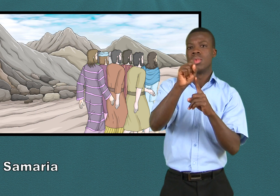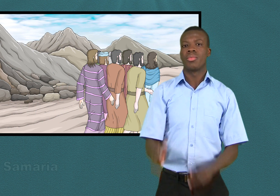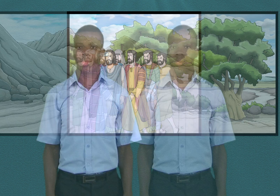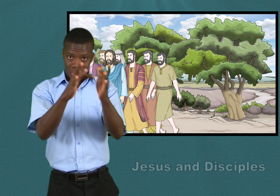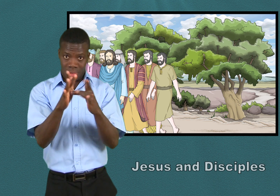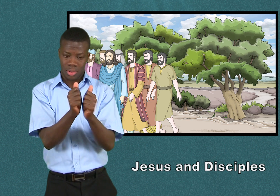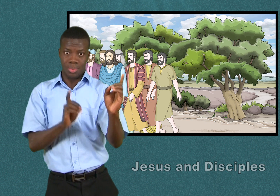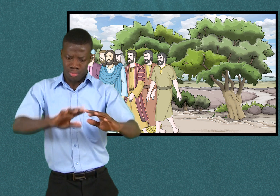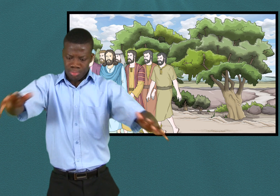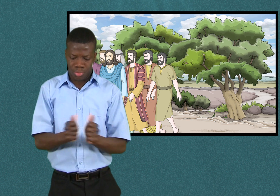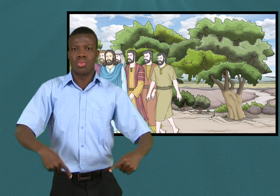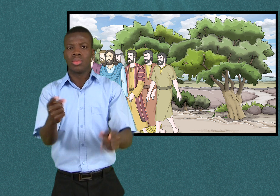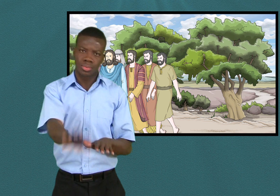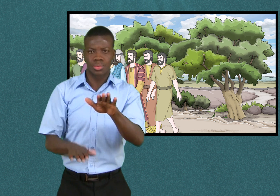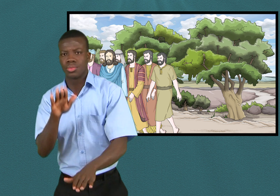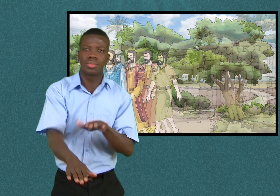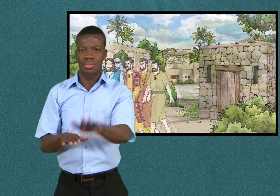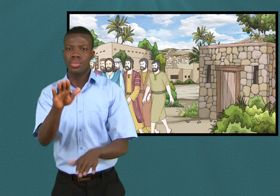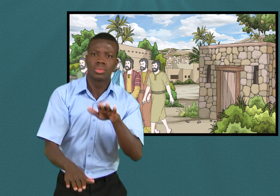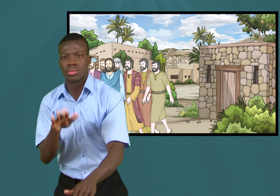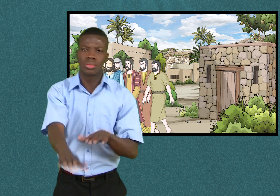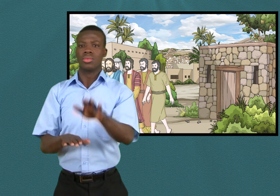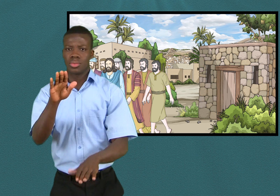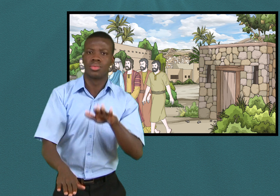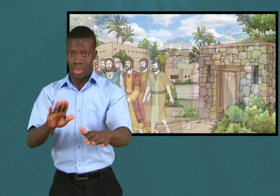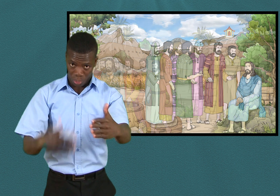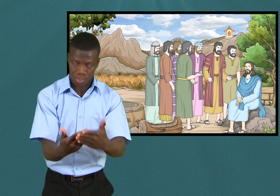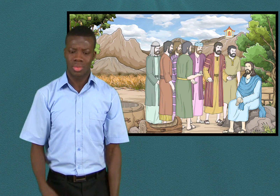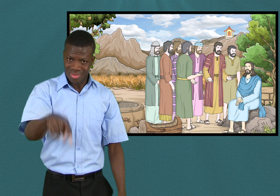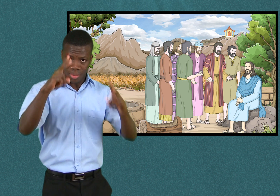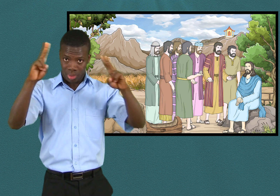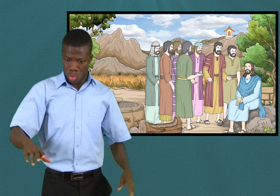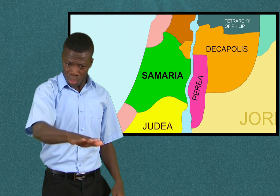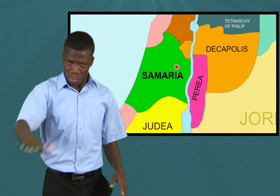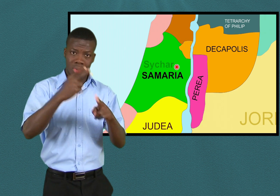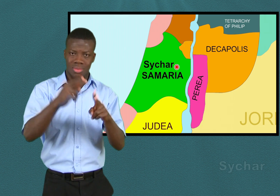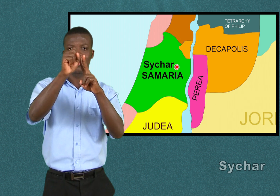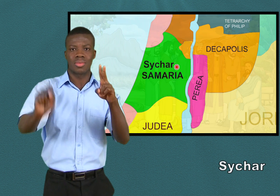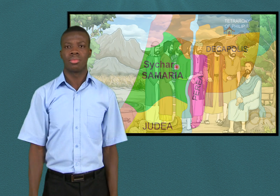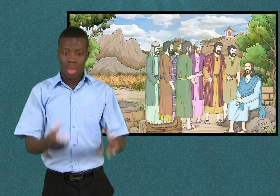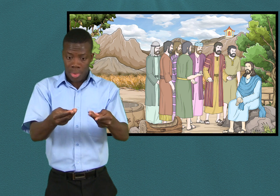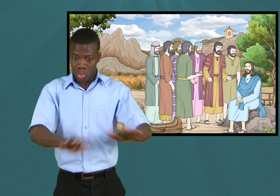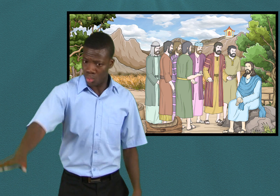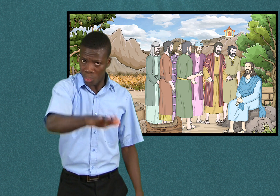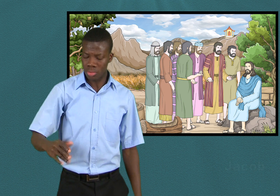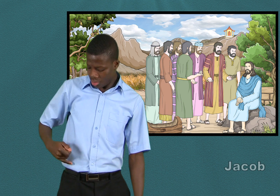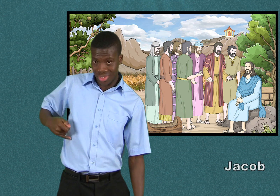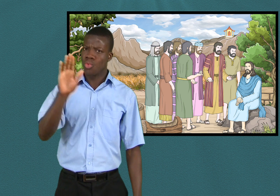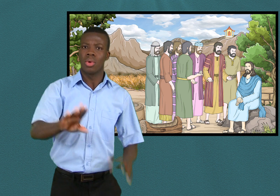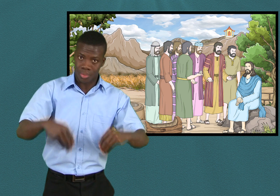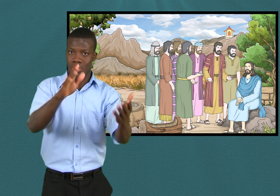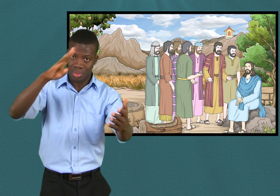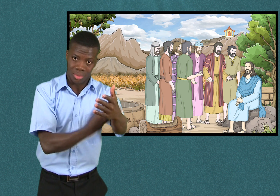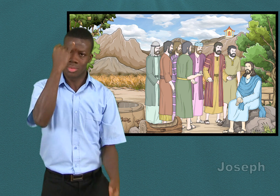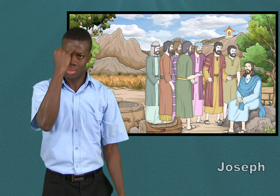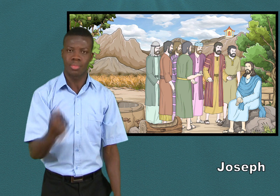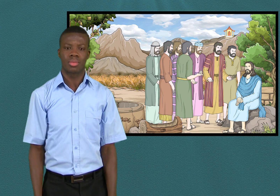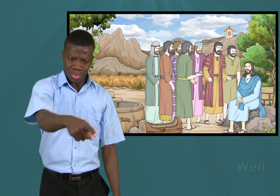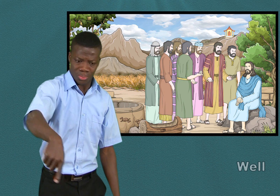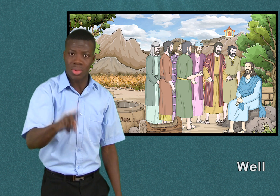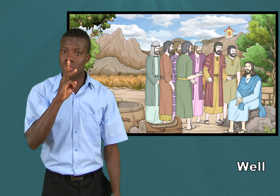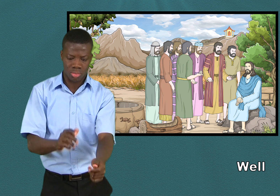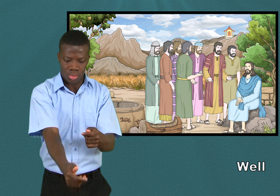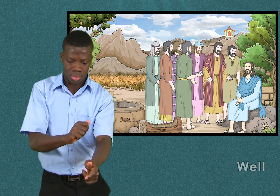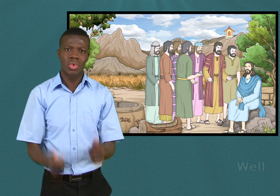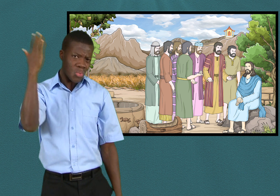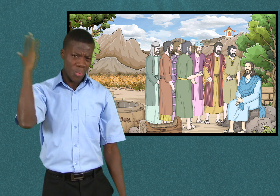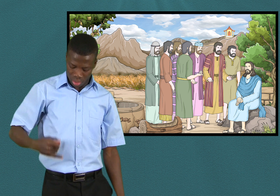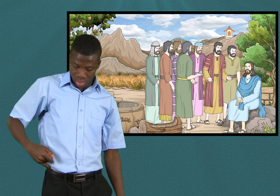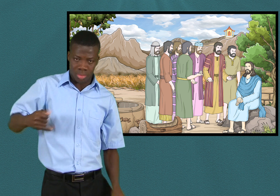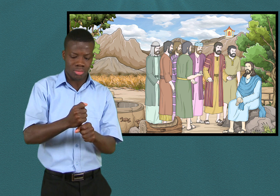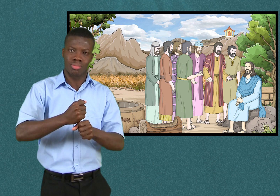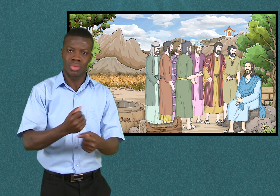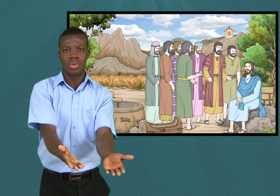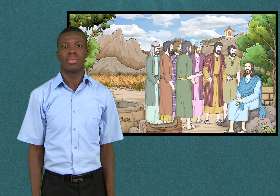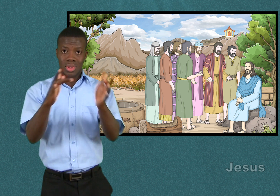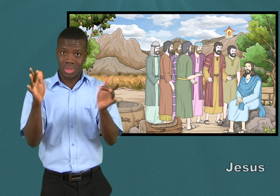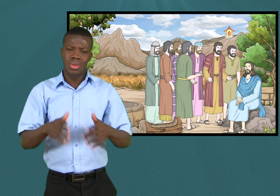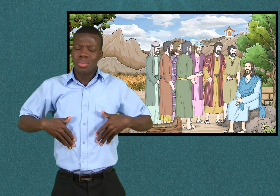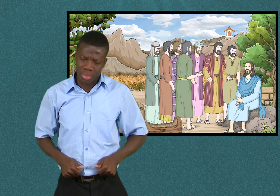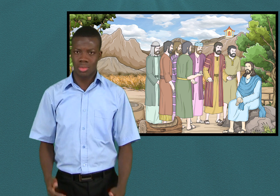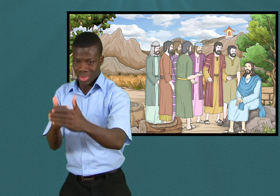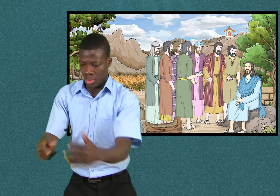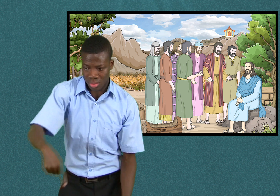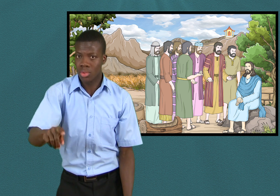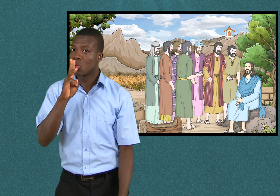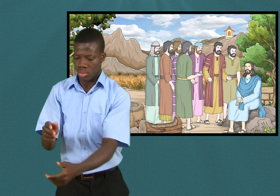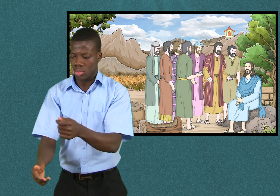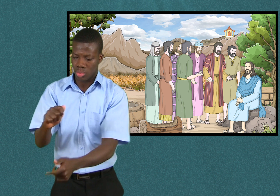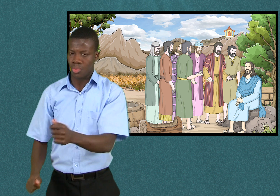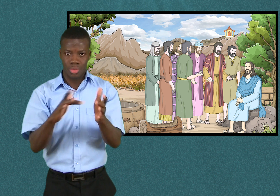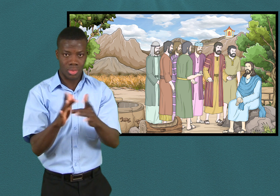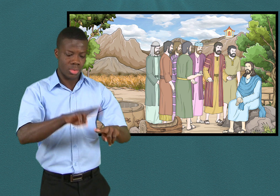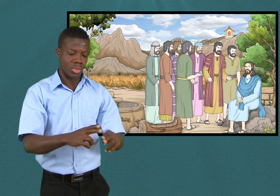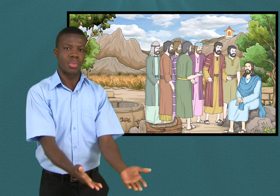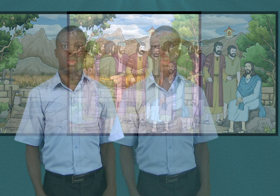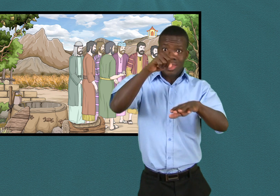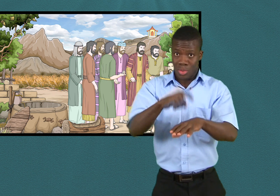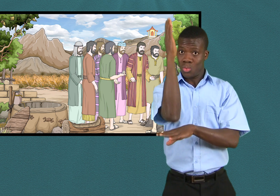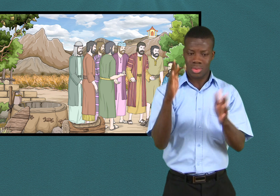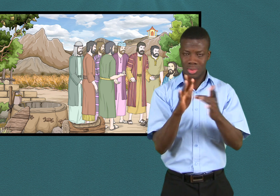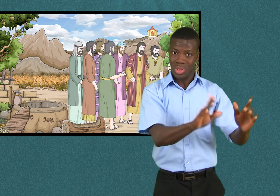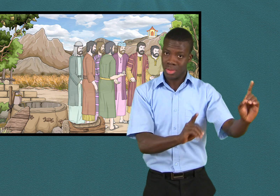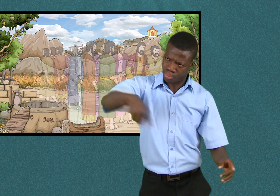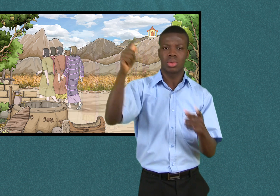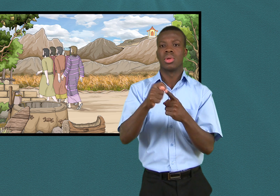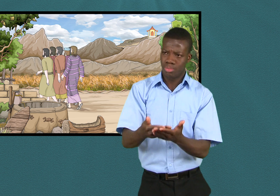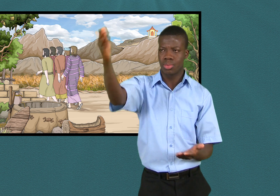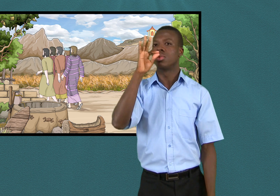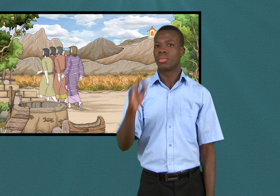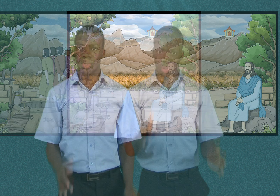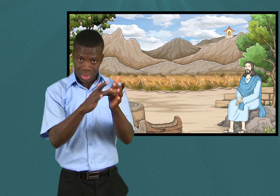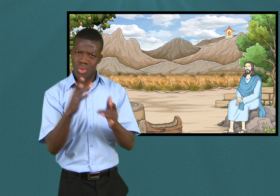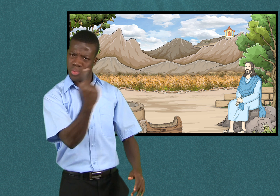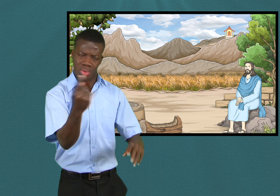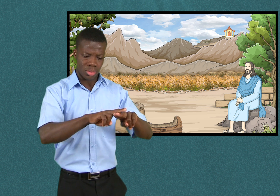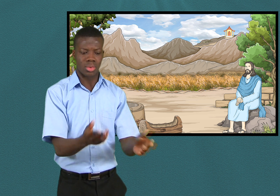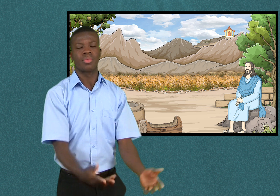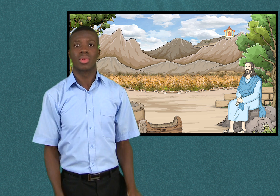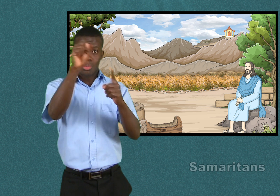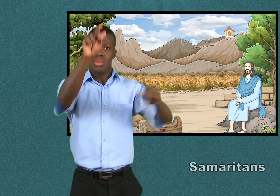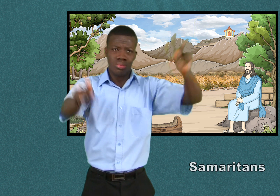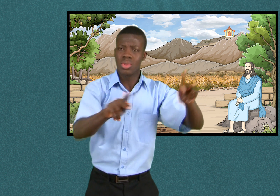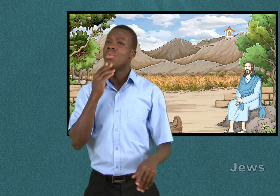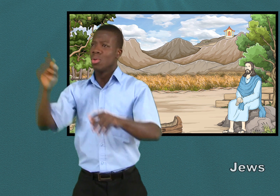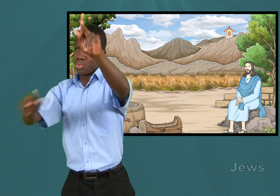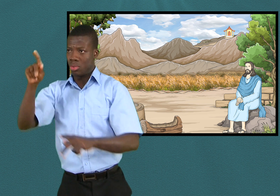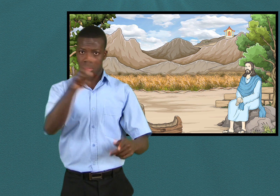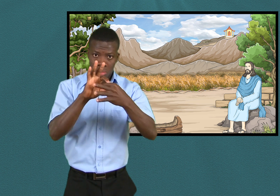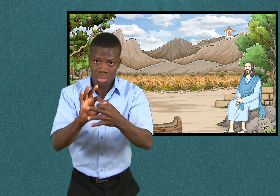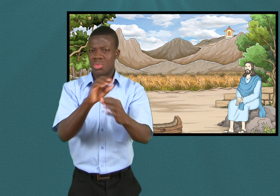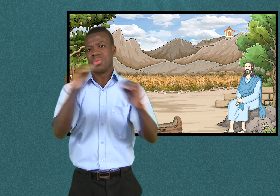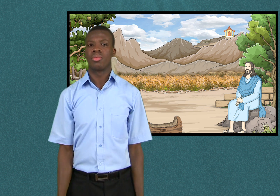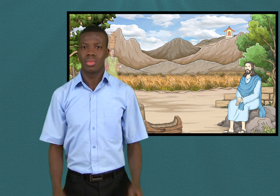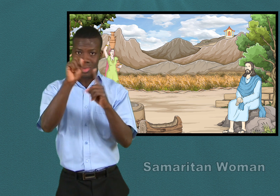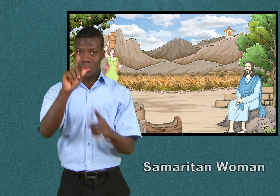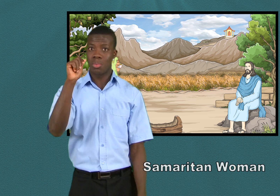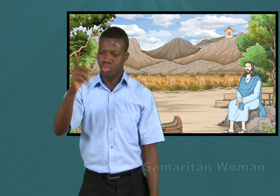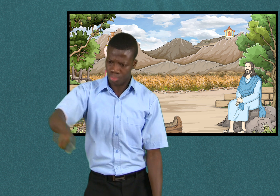Now He had to pass through Samaria. So He came to a town of Samaria called Sychar, near the plot of ground that Jacob had given to his son Joseph. Since Jacob’s well was there, Jesus, weary from His journey, sat down by the well.